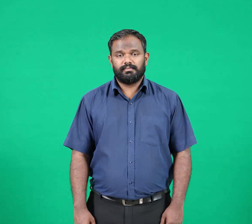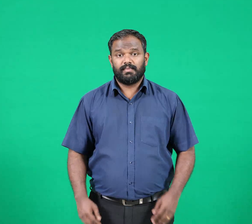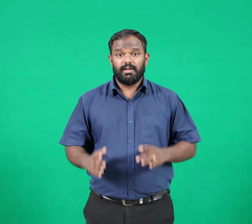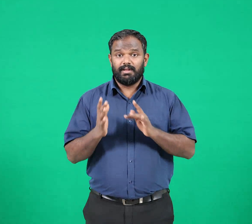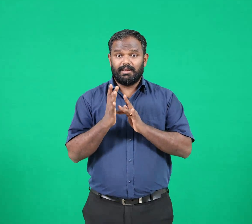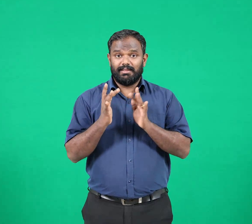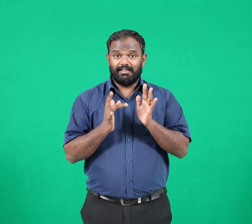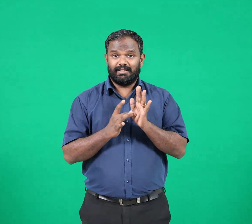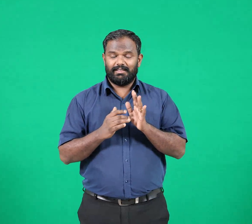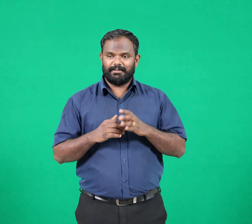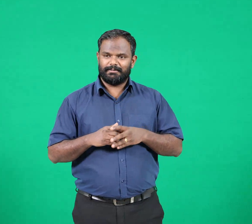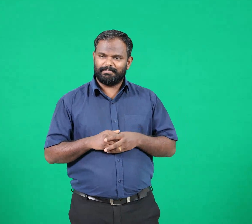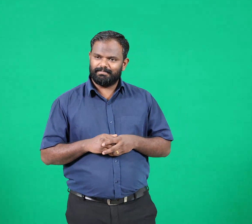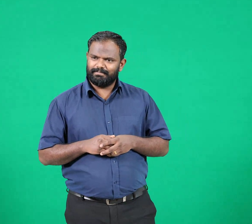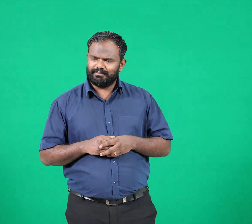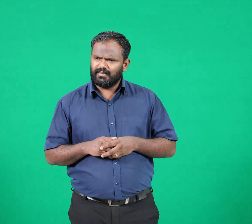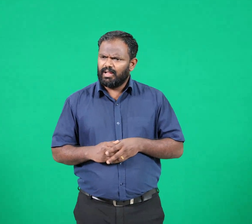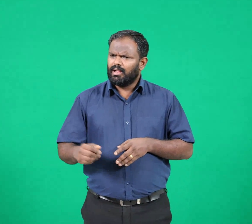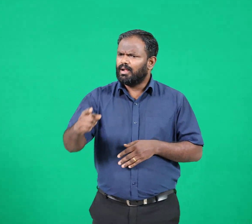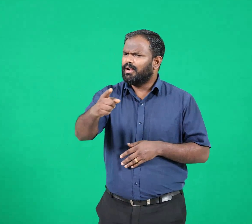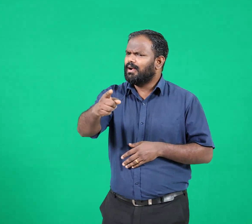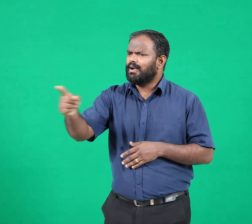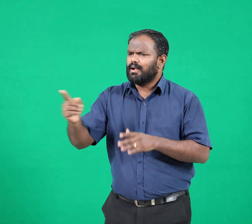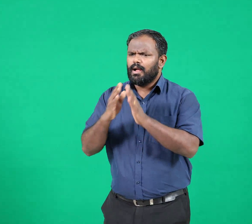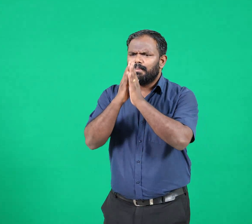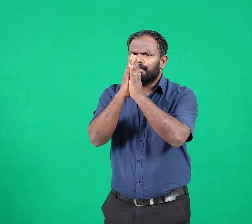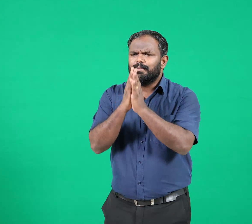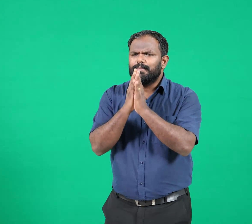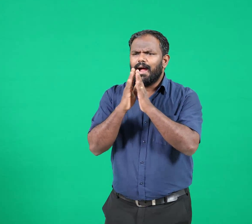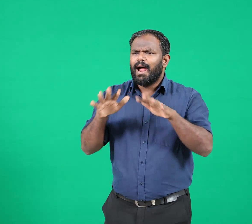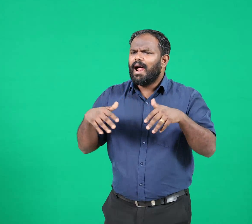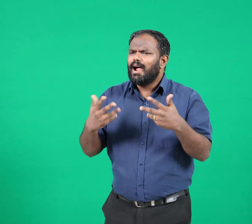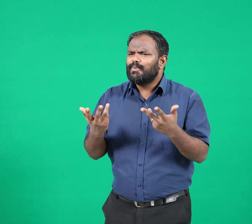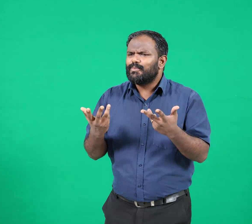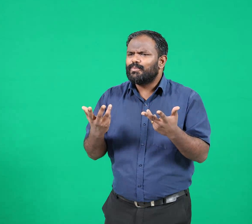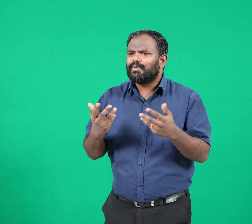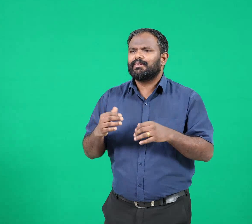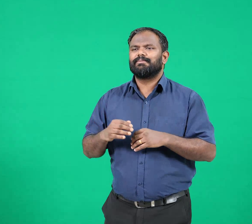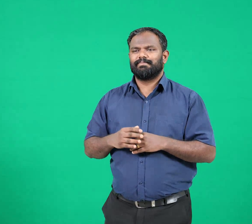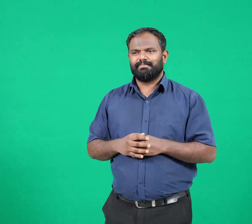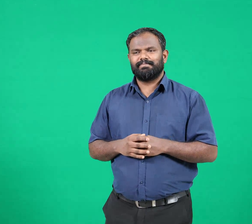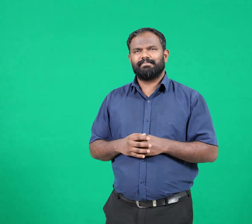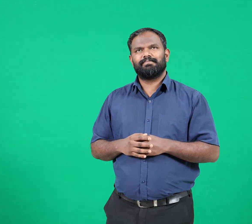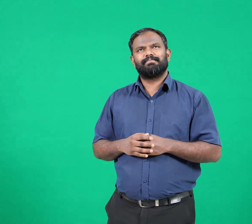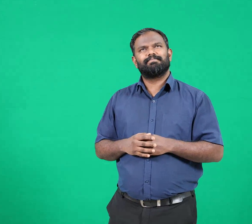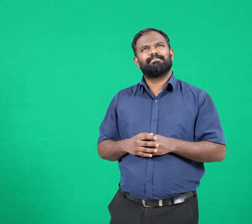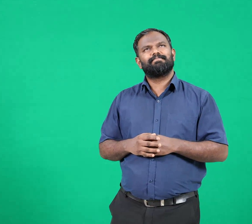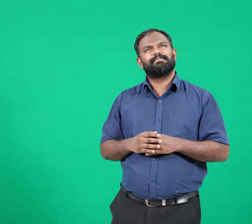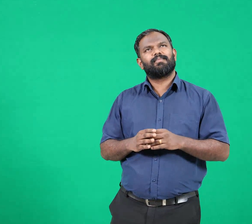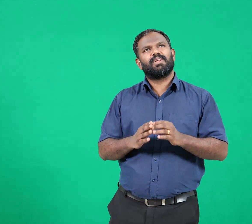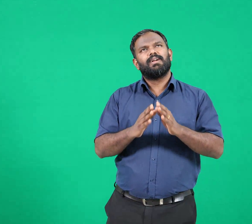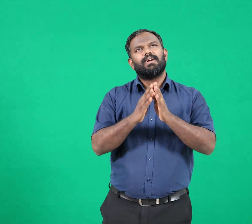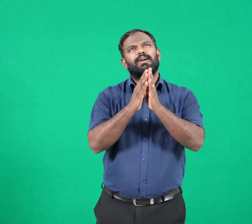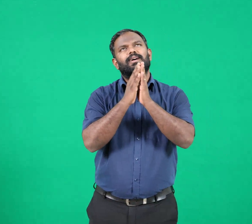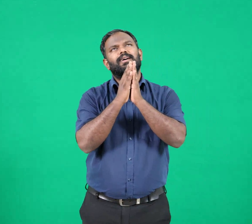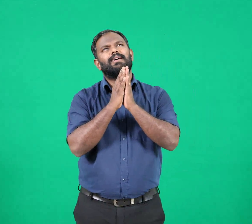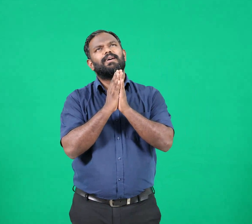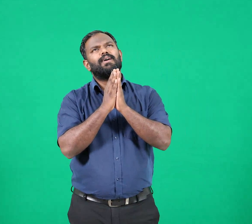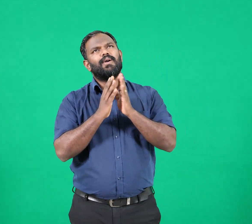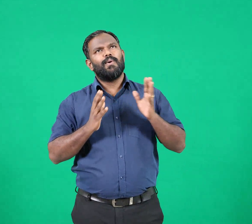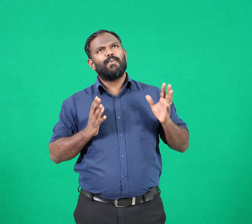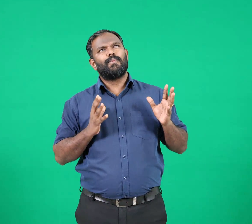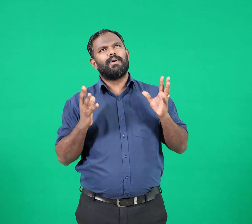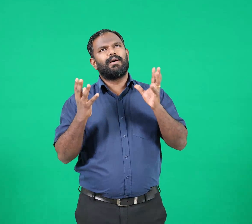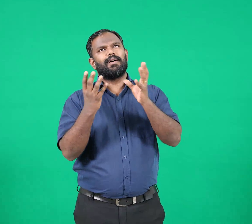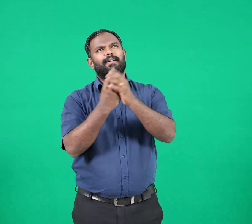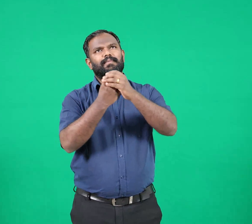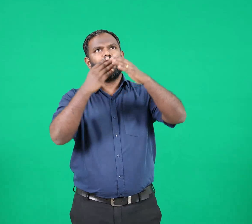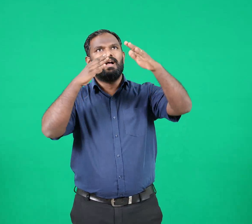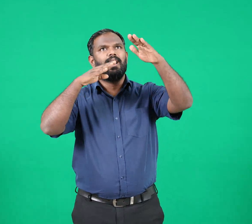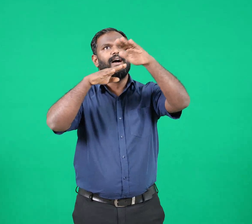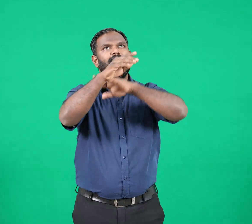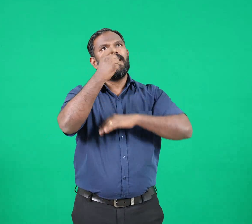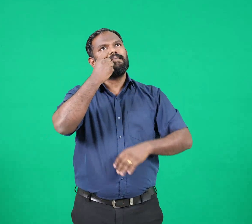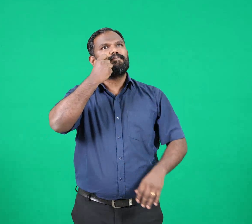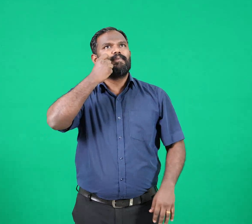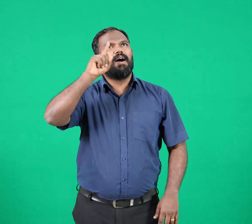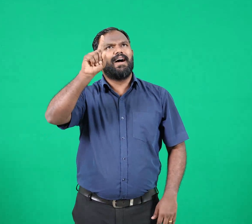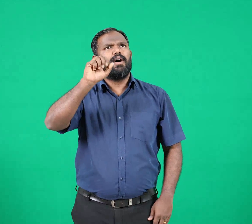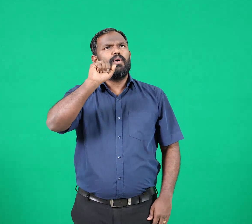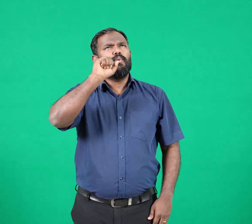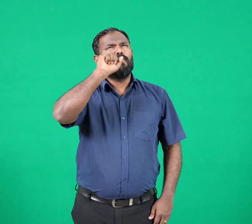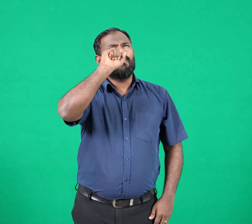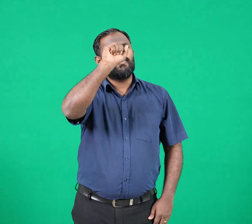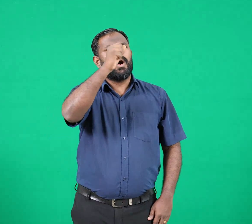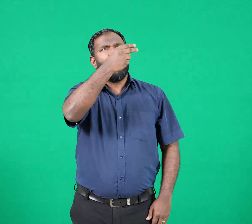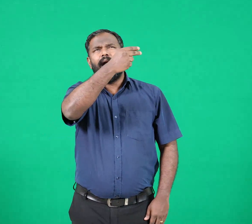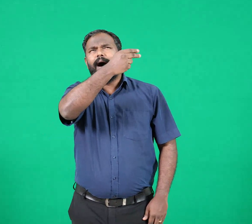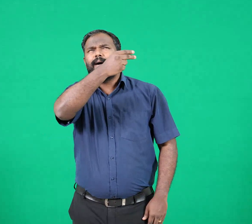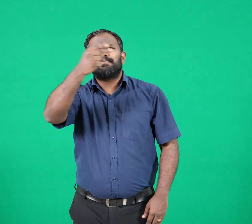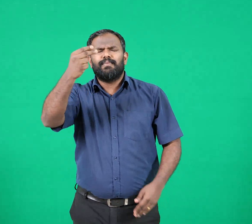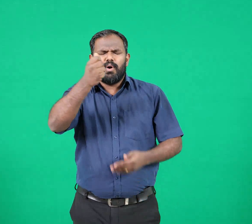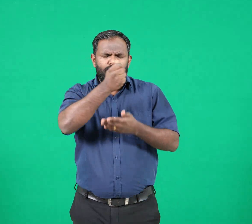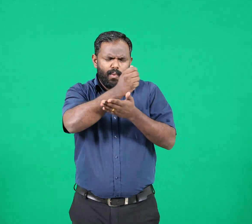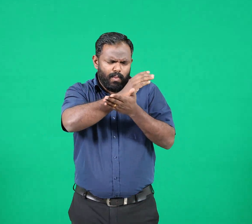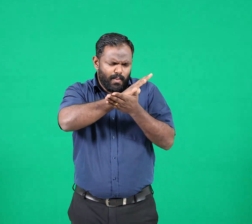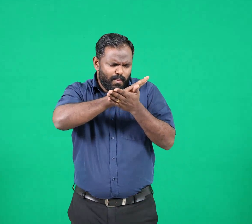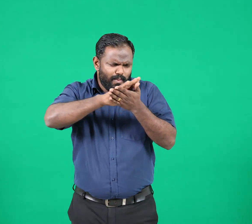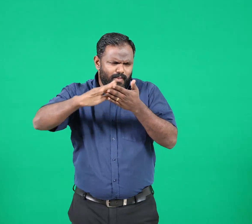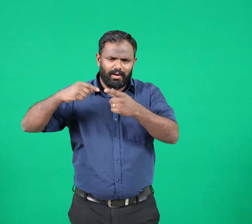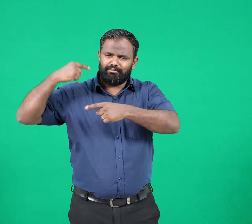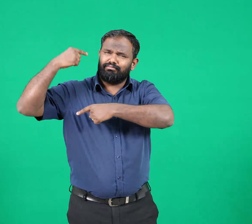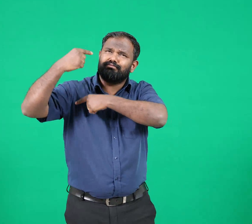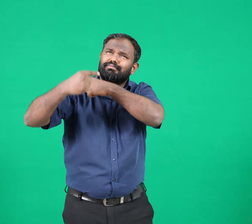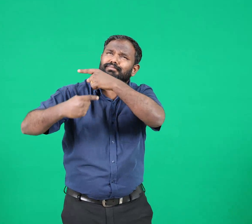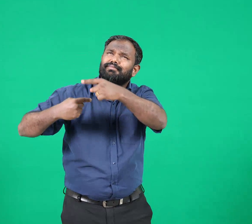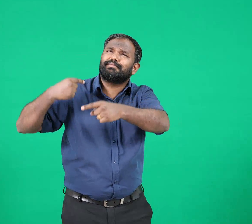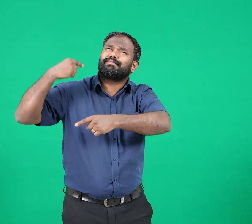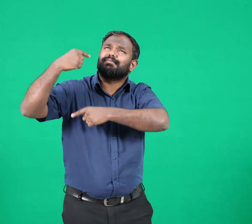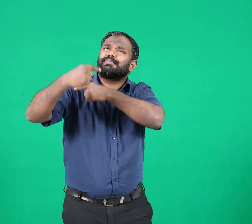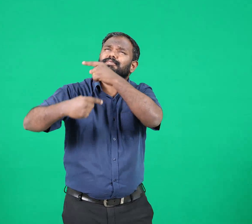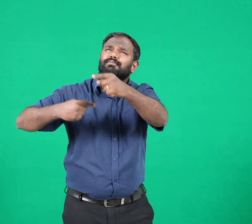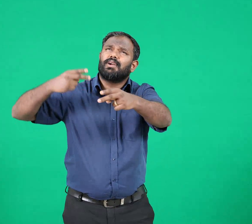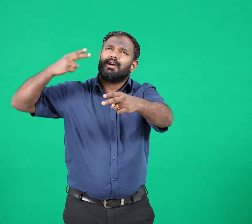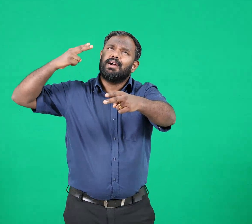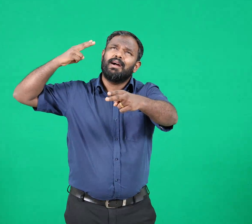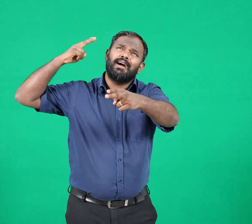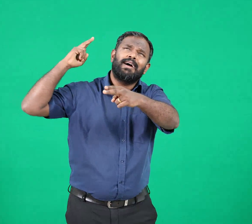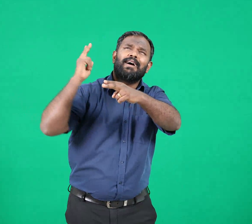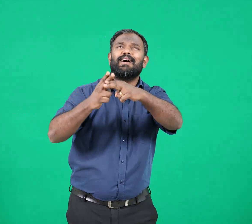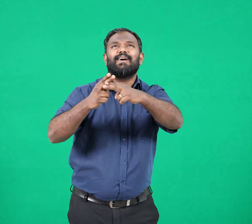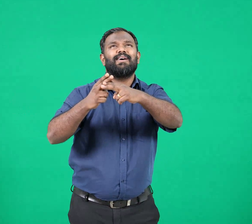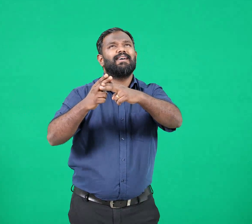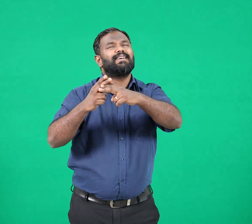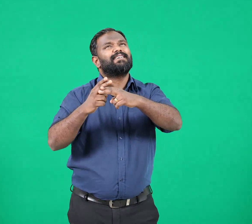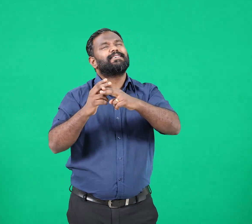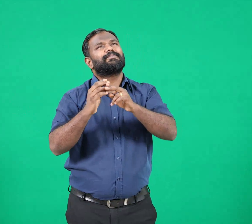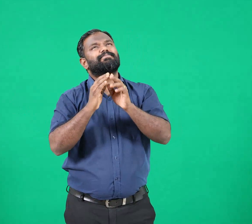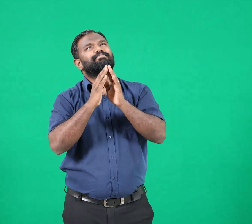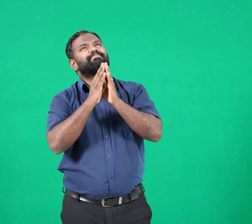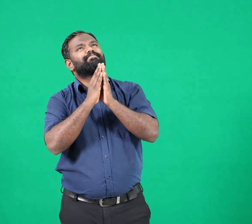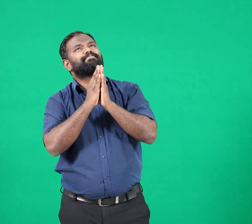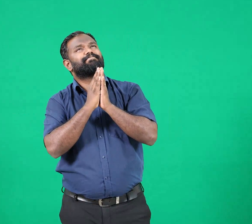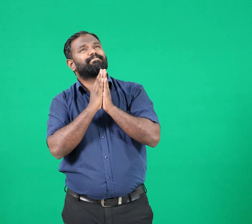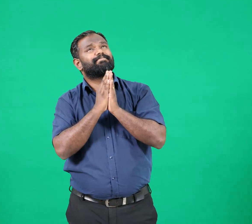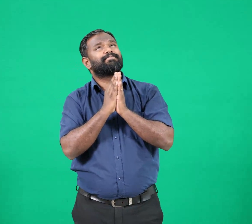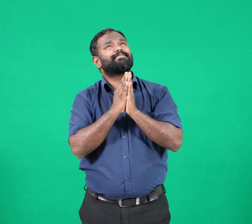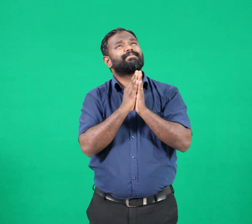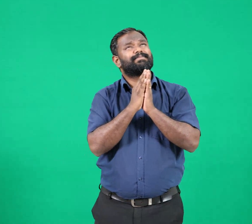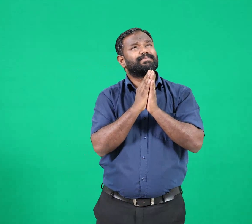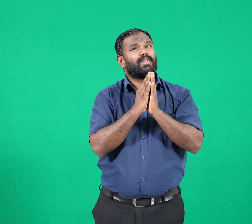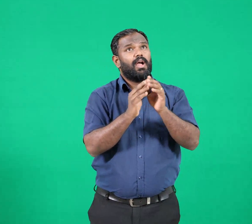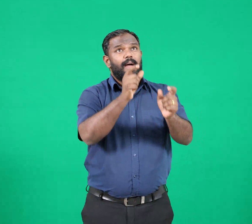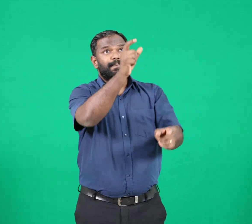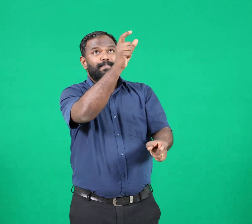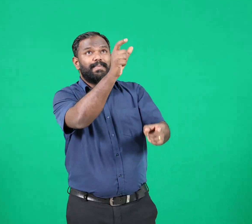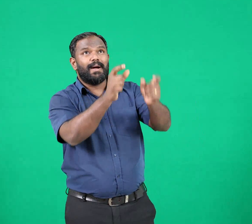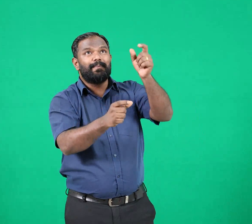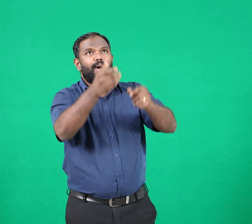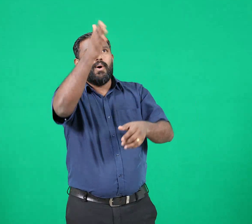So then, this is how you should pray: ' Our Father in heaven, hallowed be Your name.